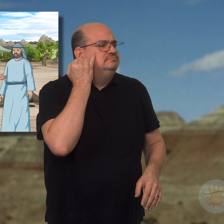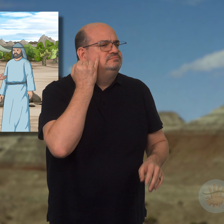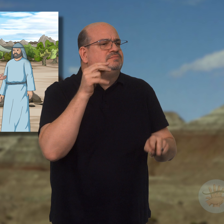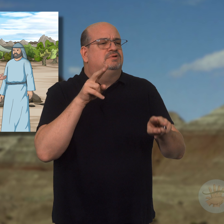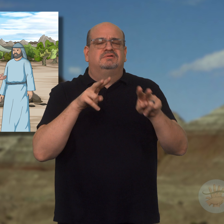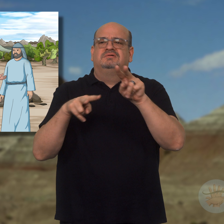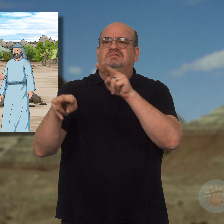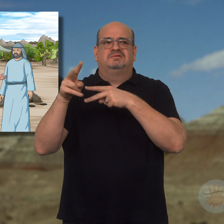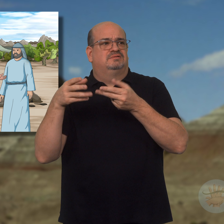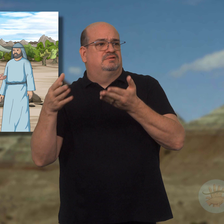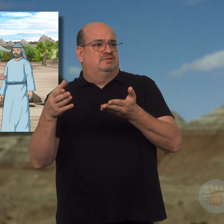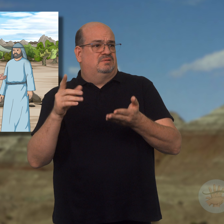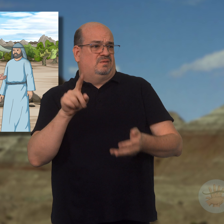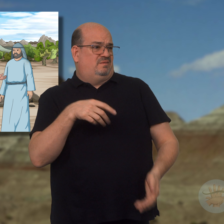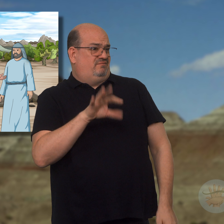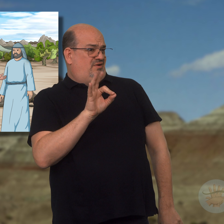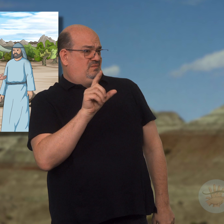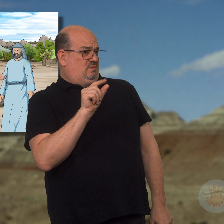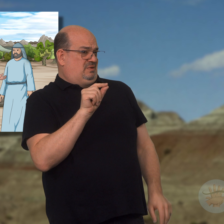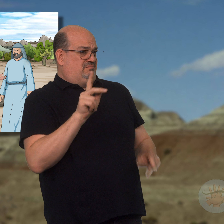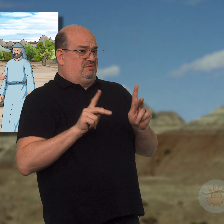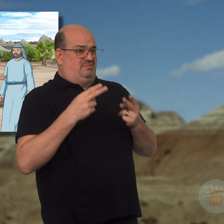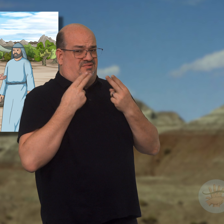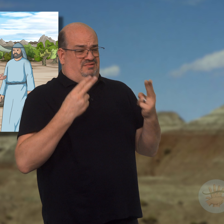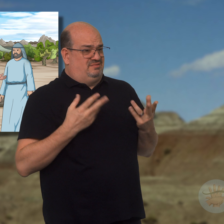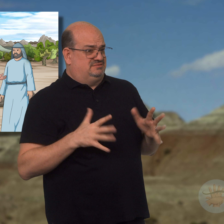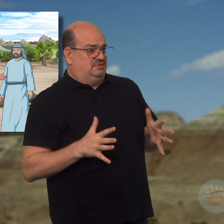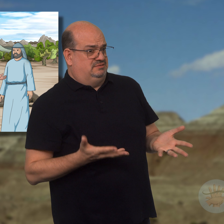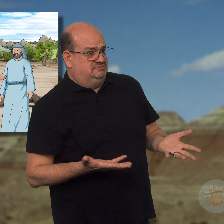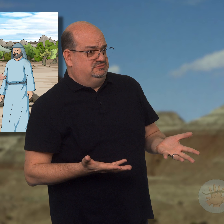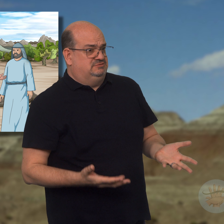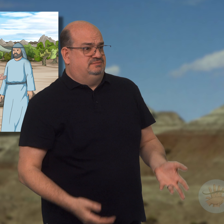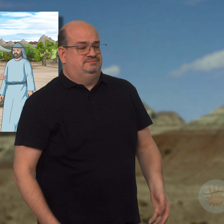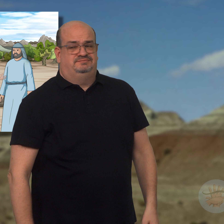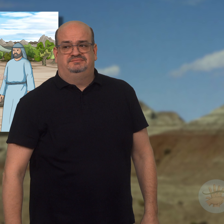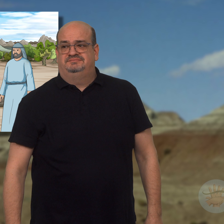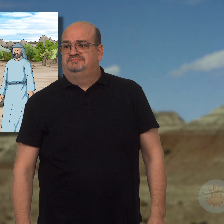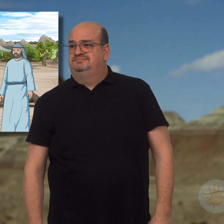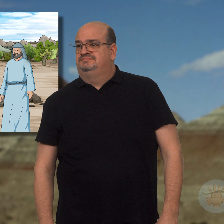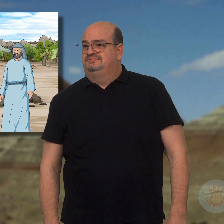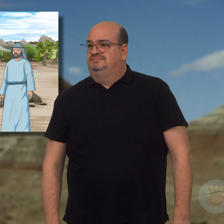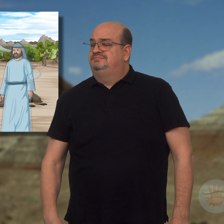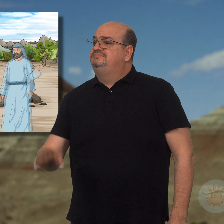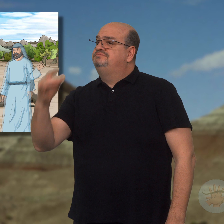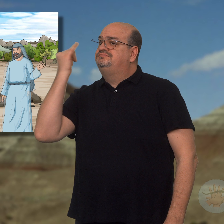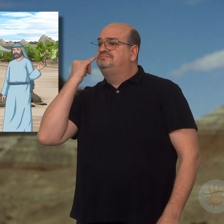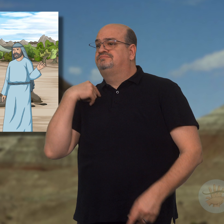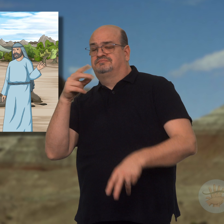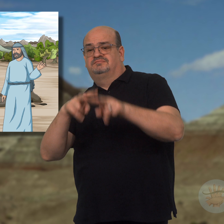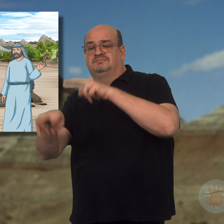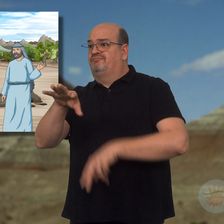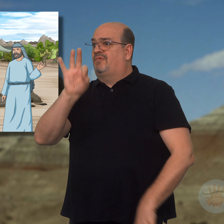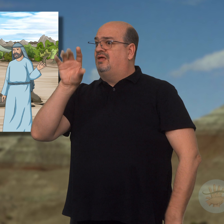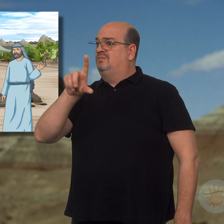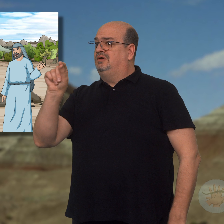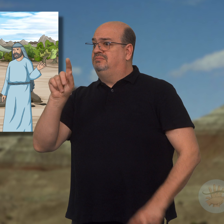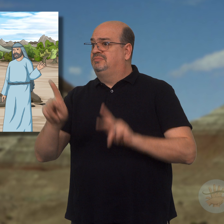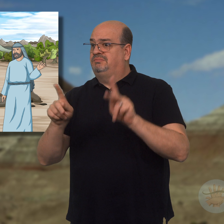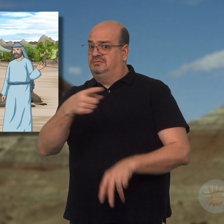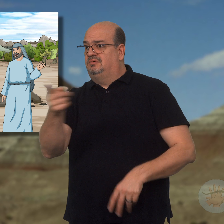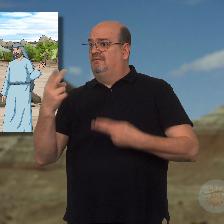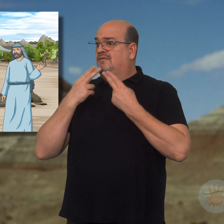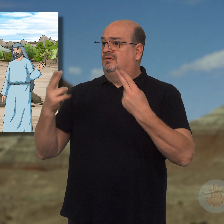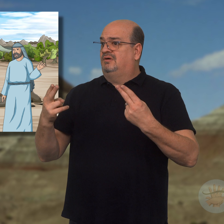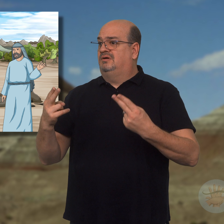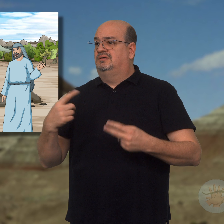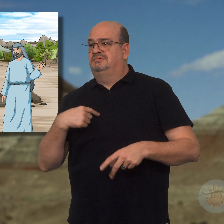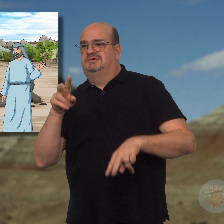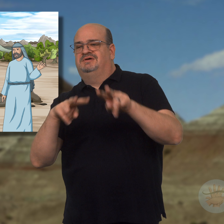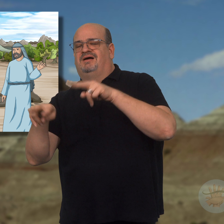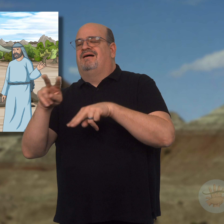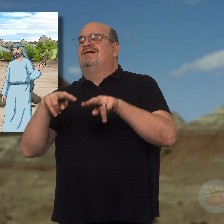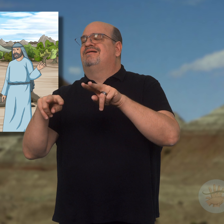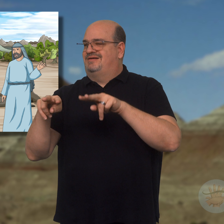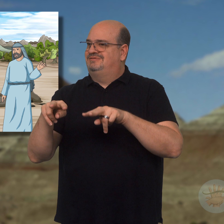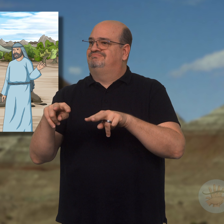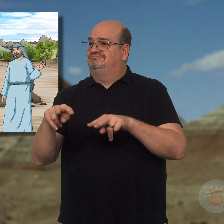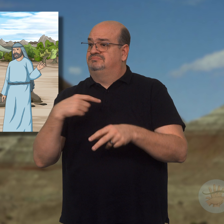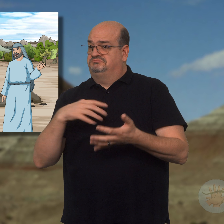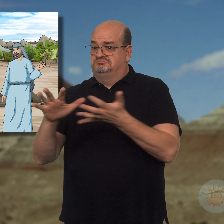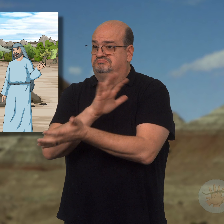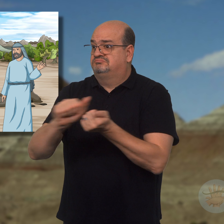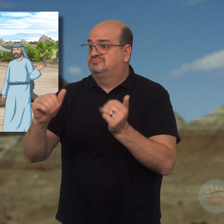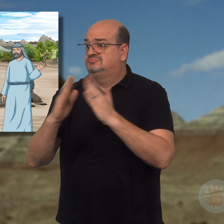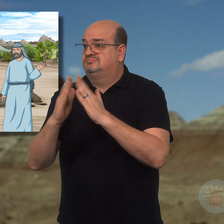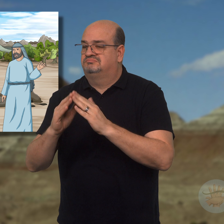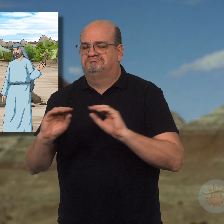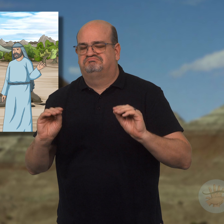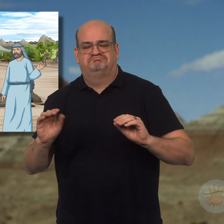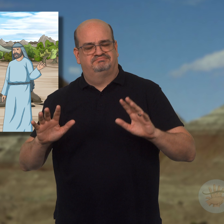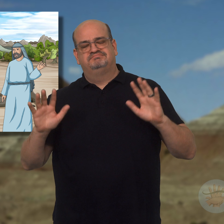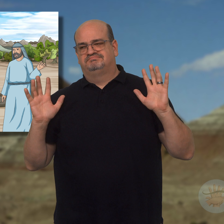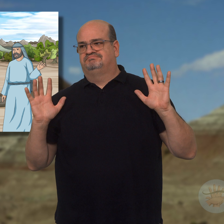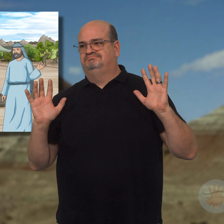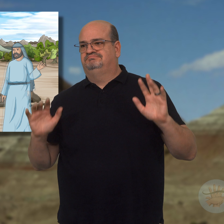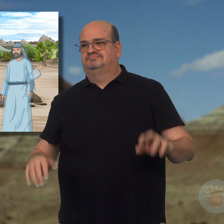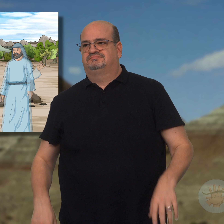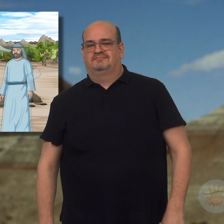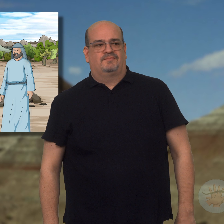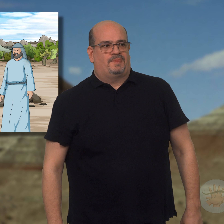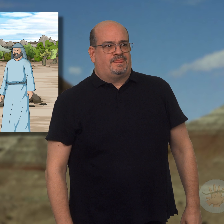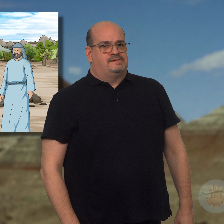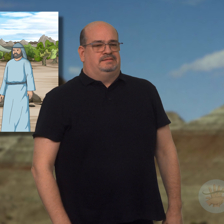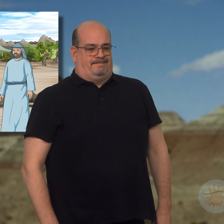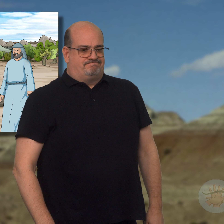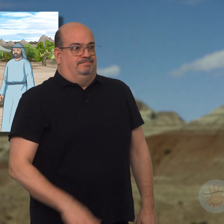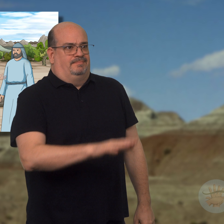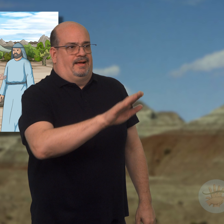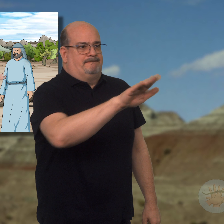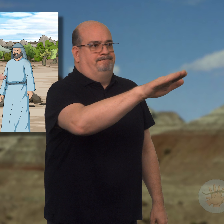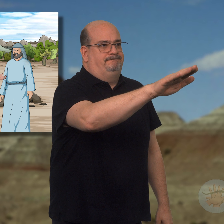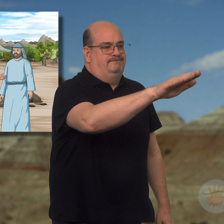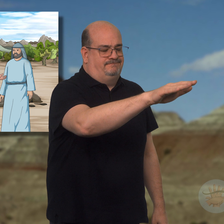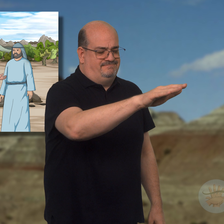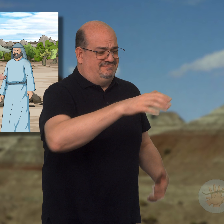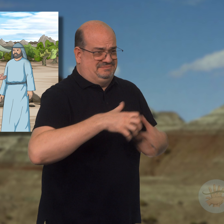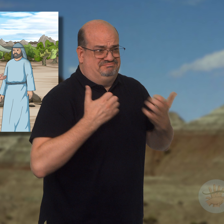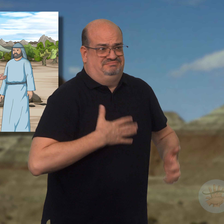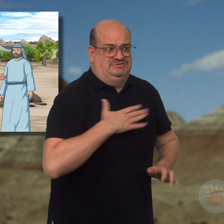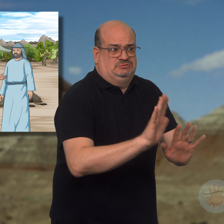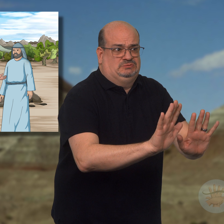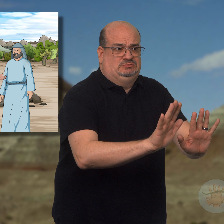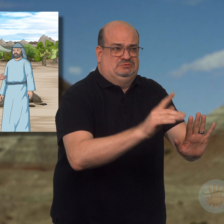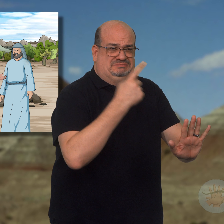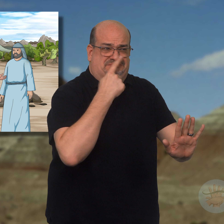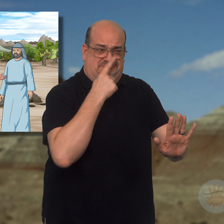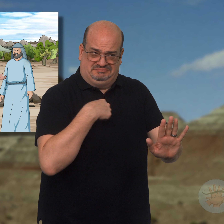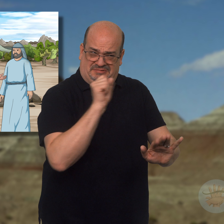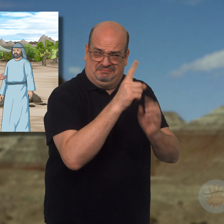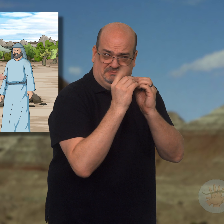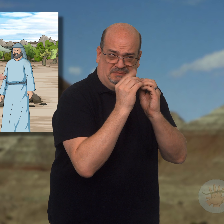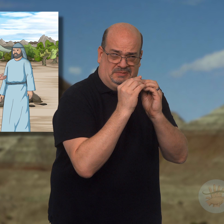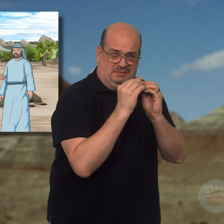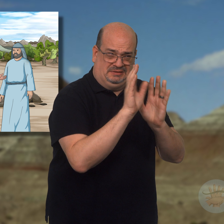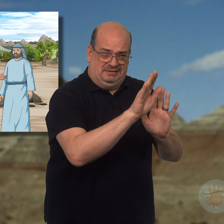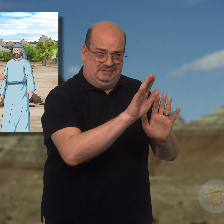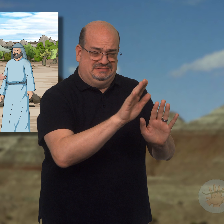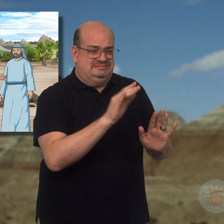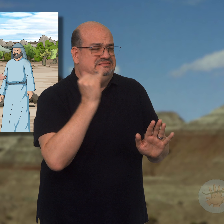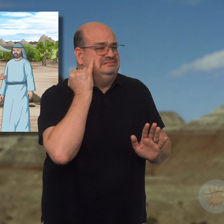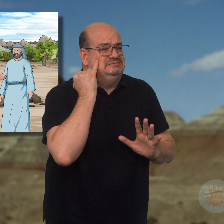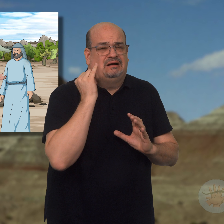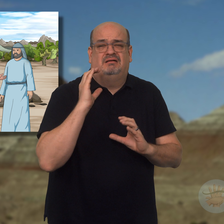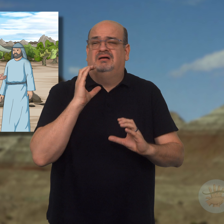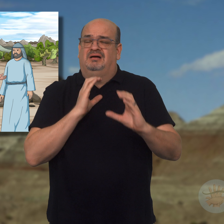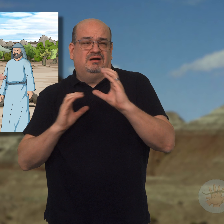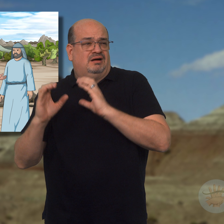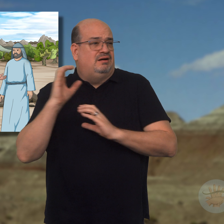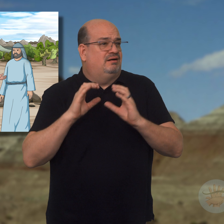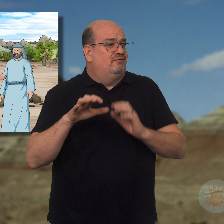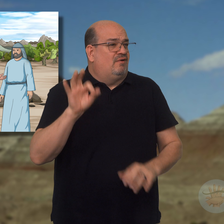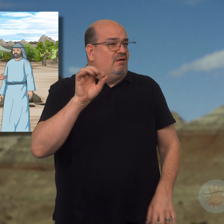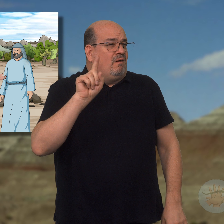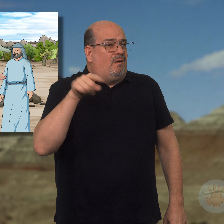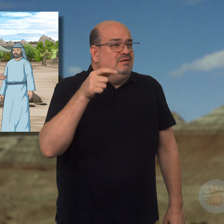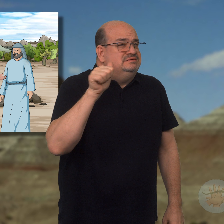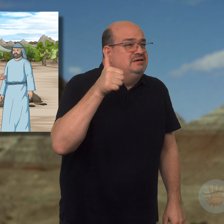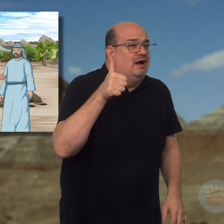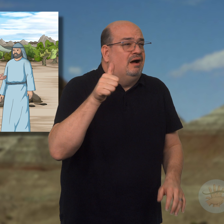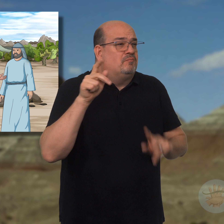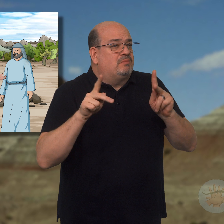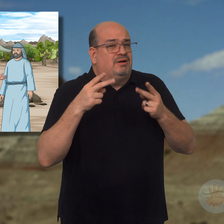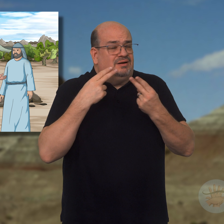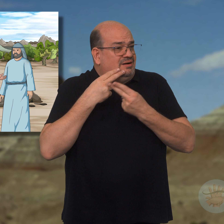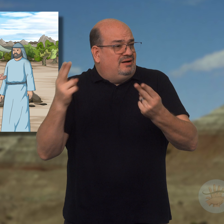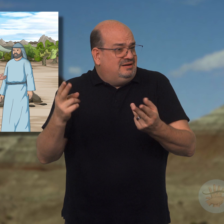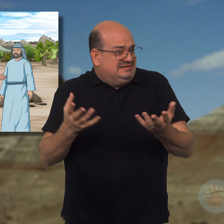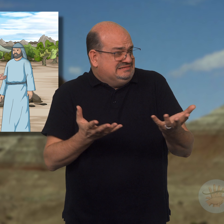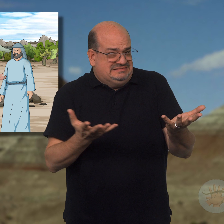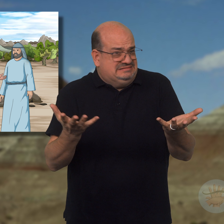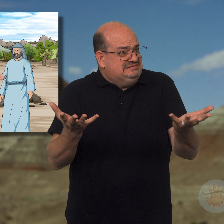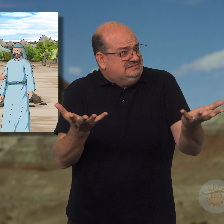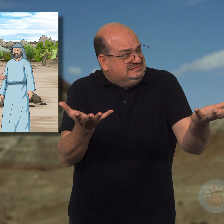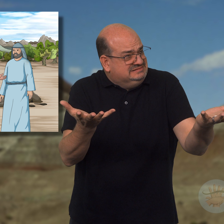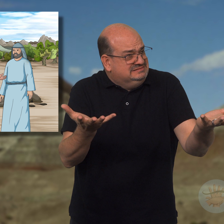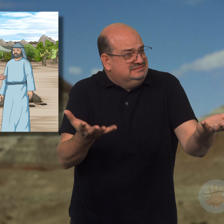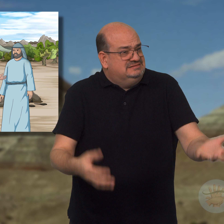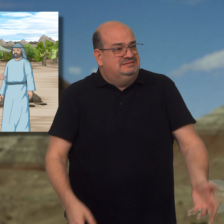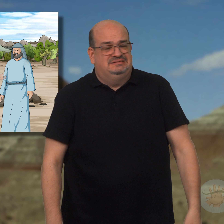He answered, “On account of the twenty, I will not destroy it.” Finally, Abraham said, “May the Lord not be angry, but let me speak once more.